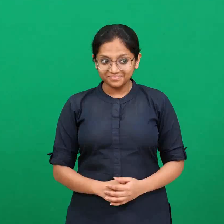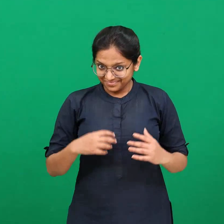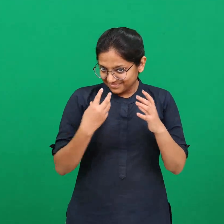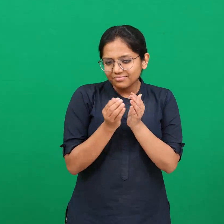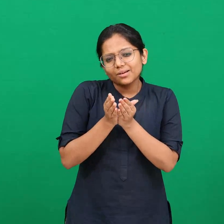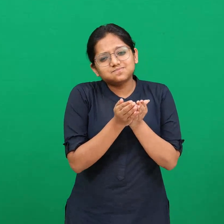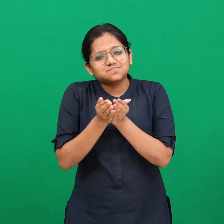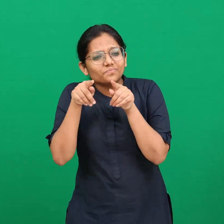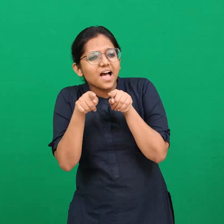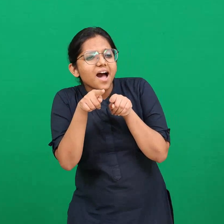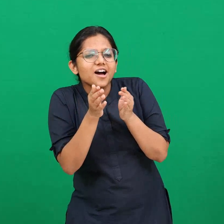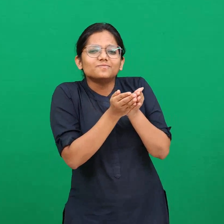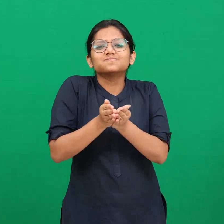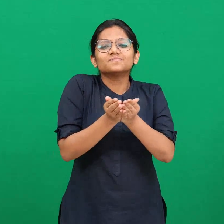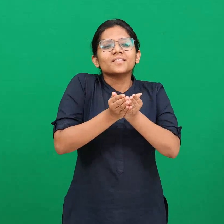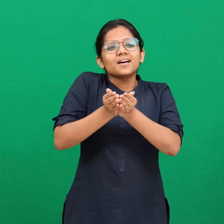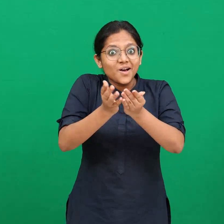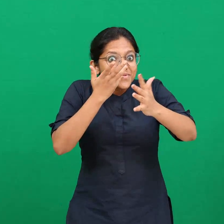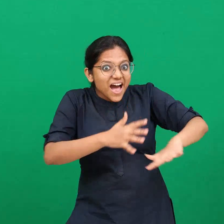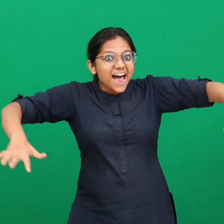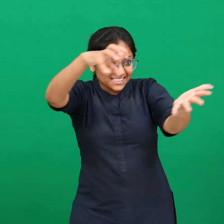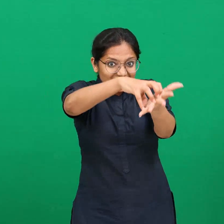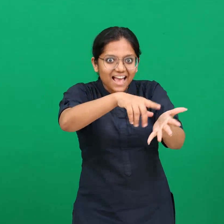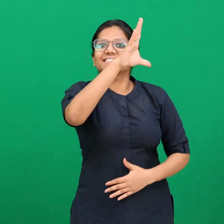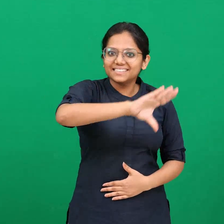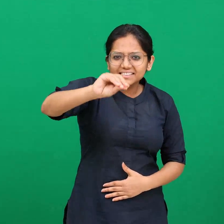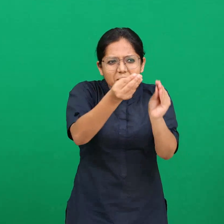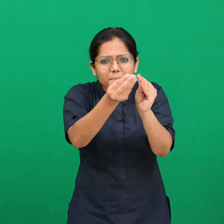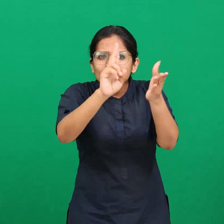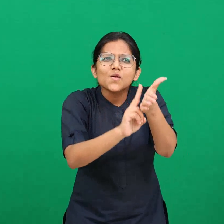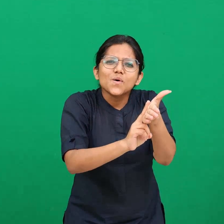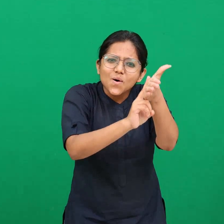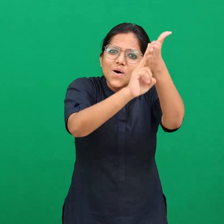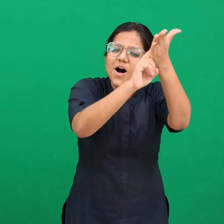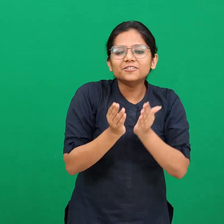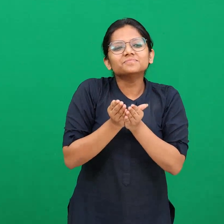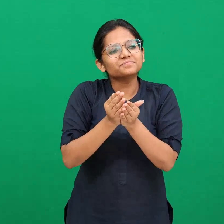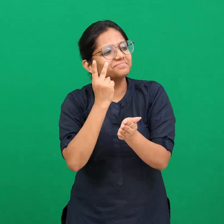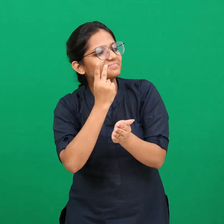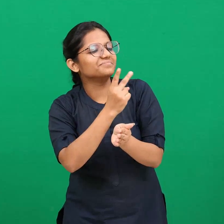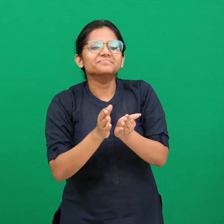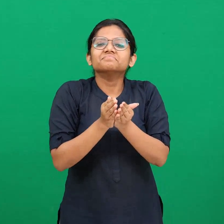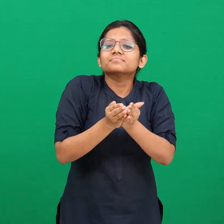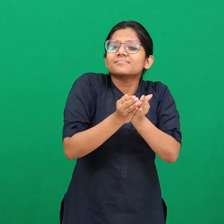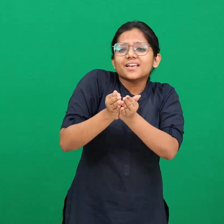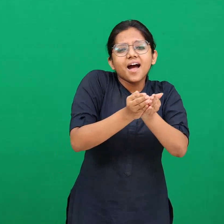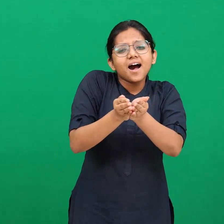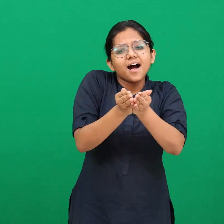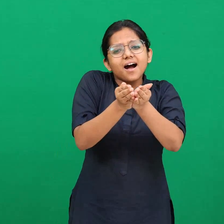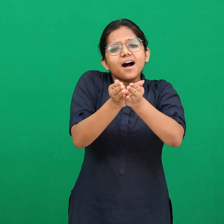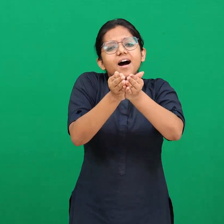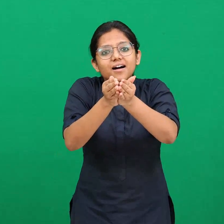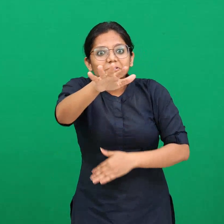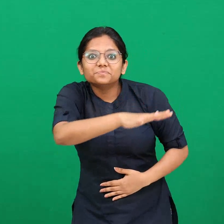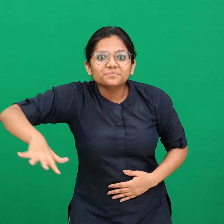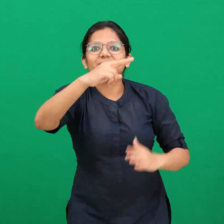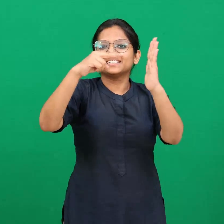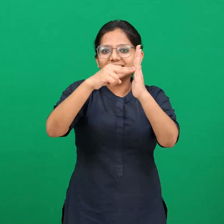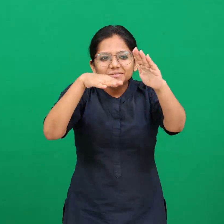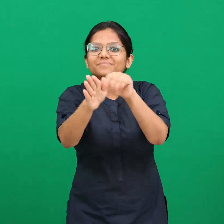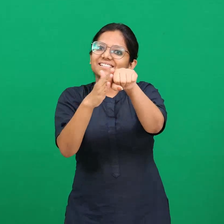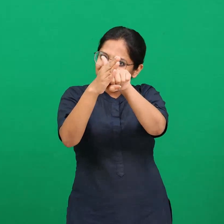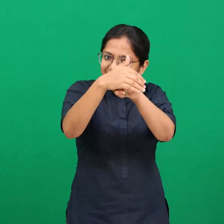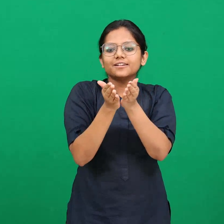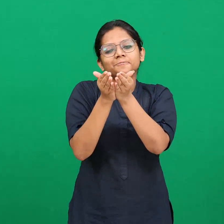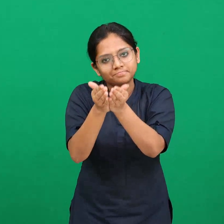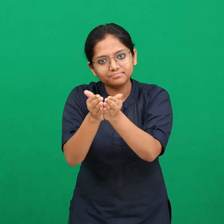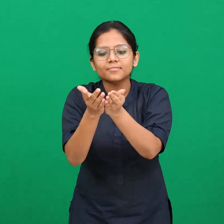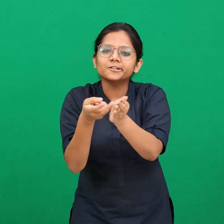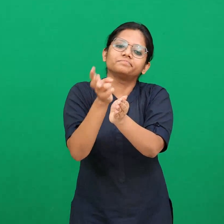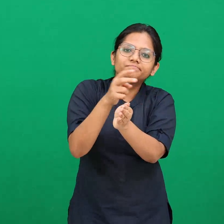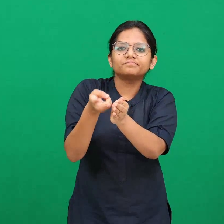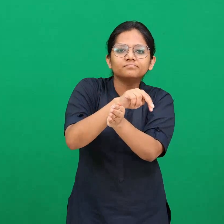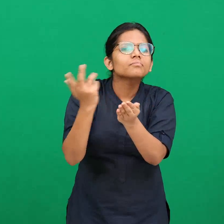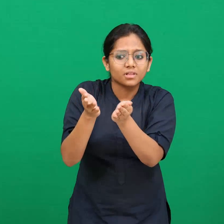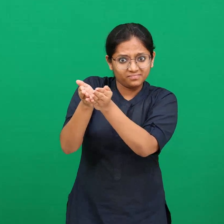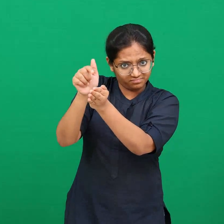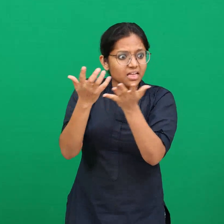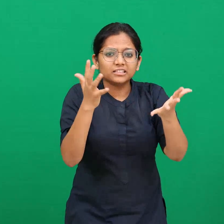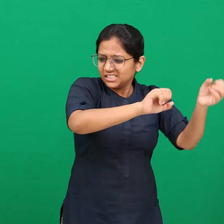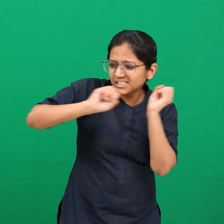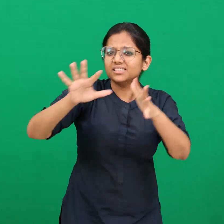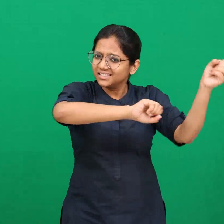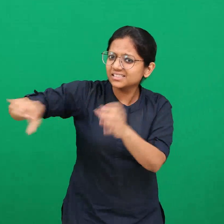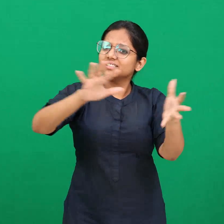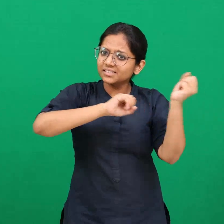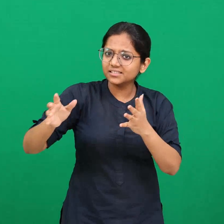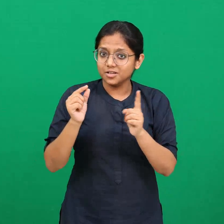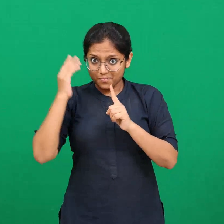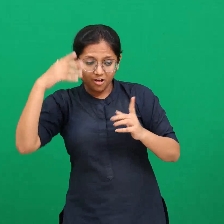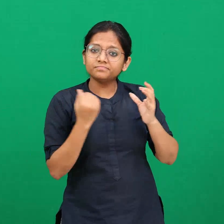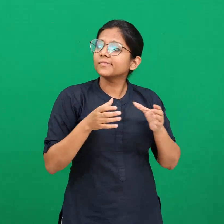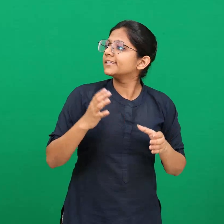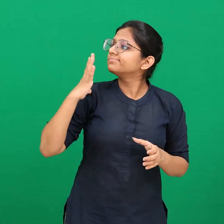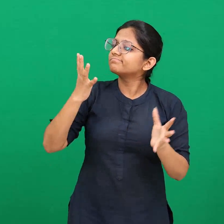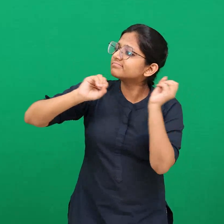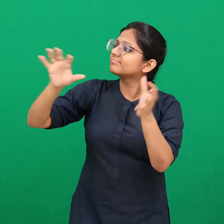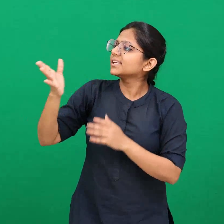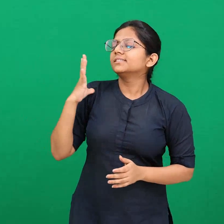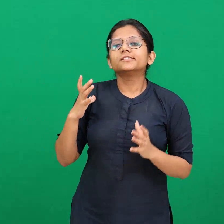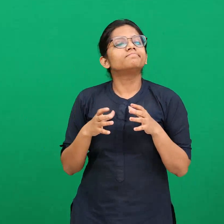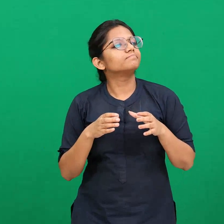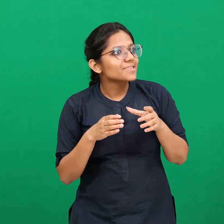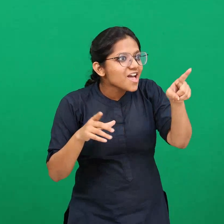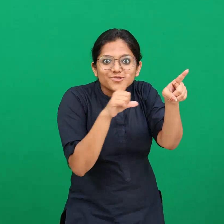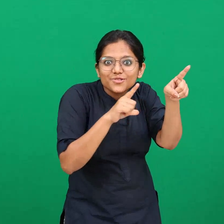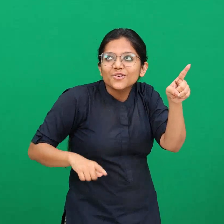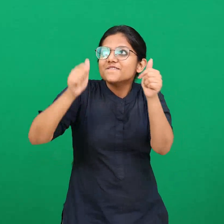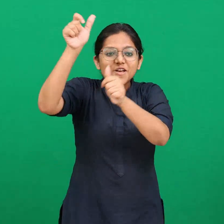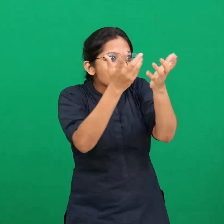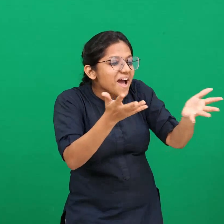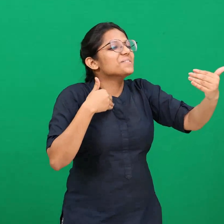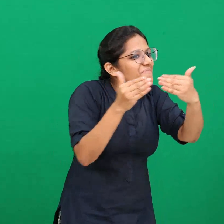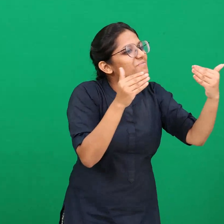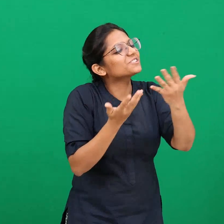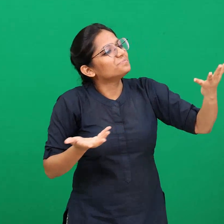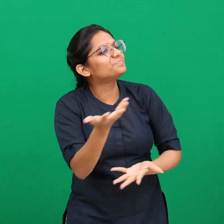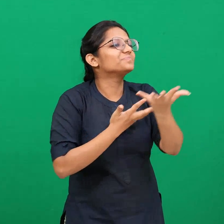After sighting Cyprus and passing south of it, we sailed on to Syria and landed at Tyre, where the ship was to unload its cargo.